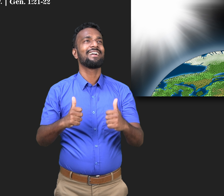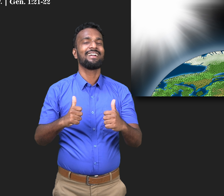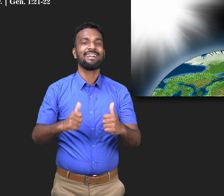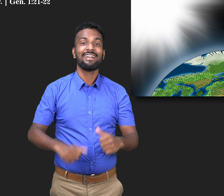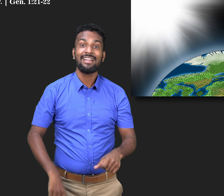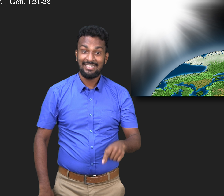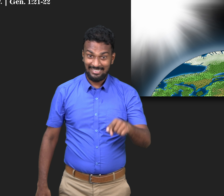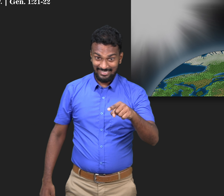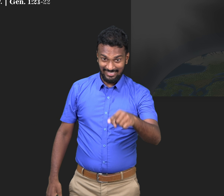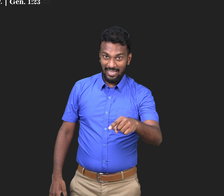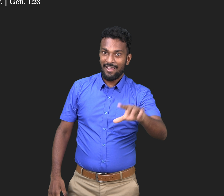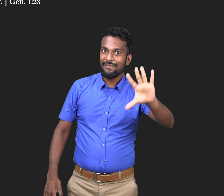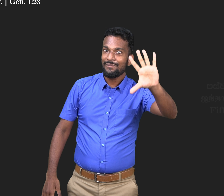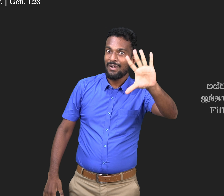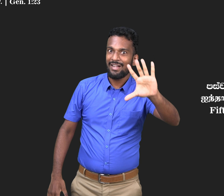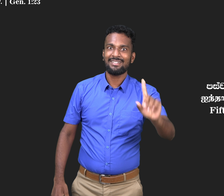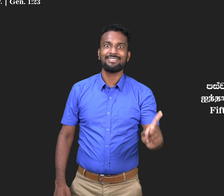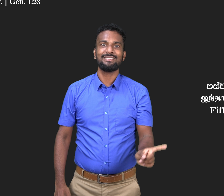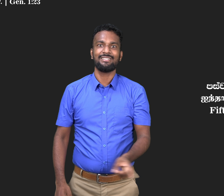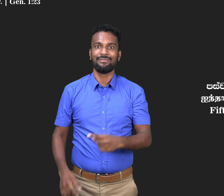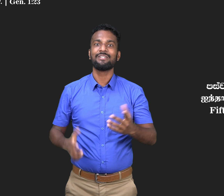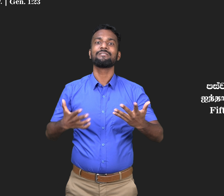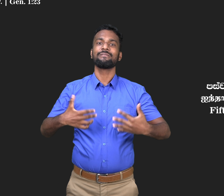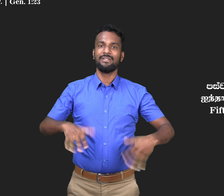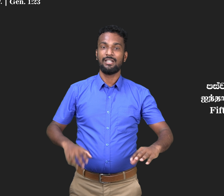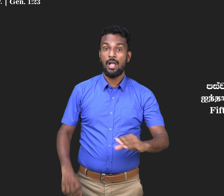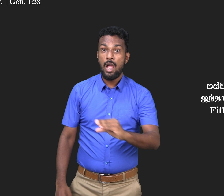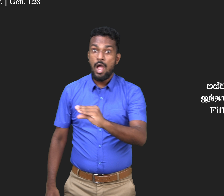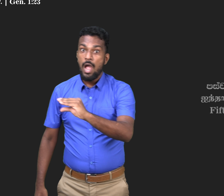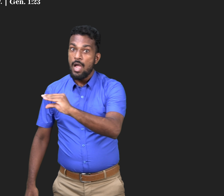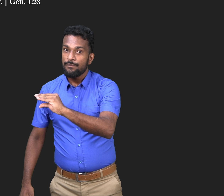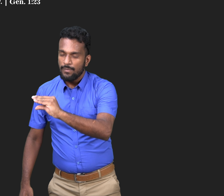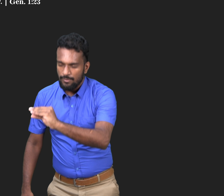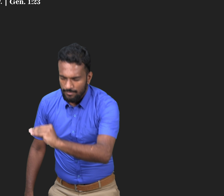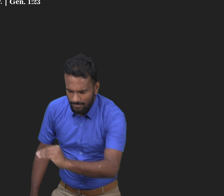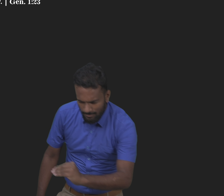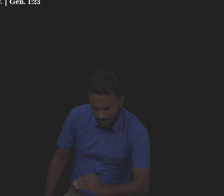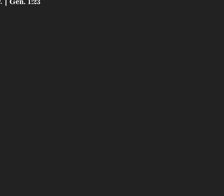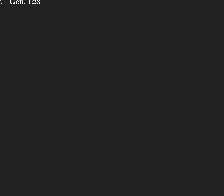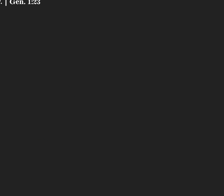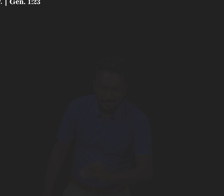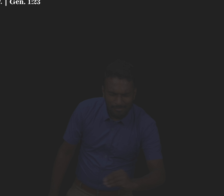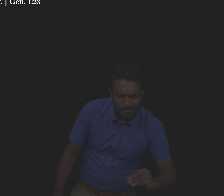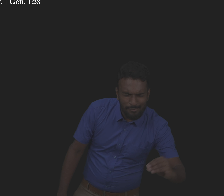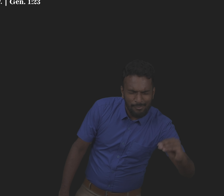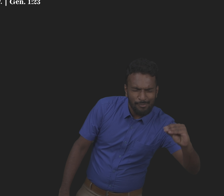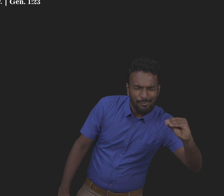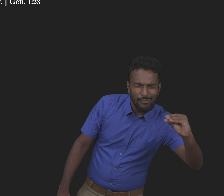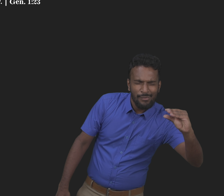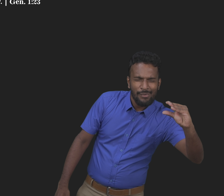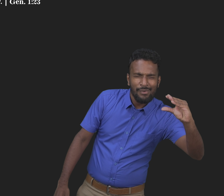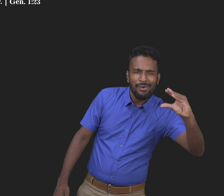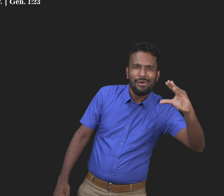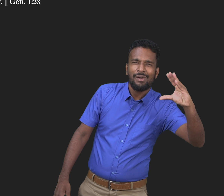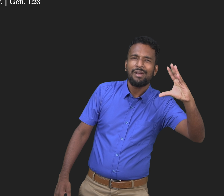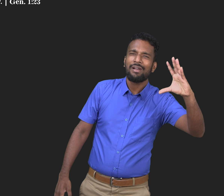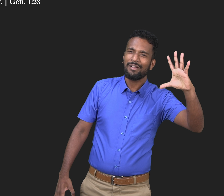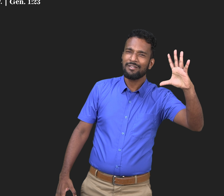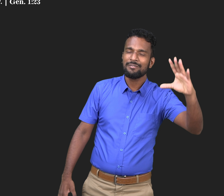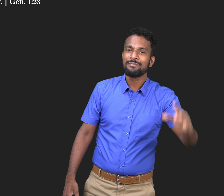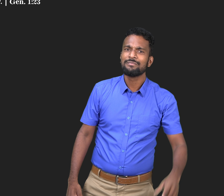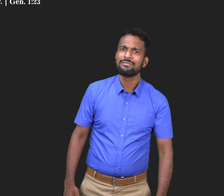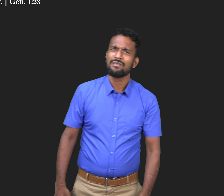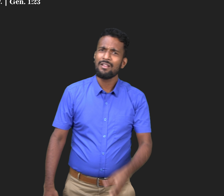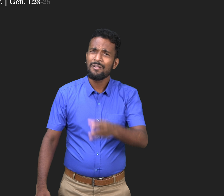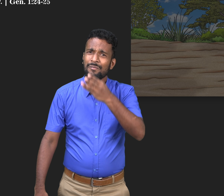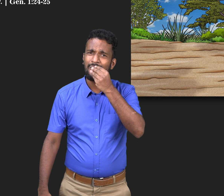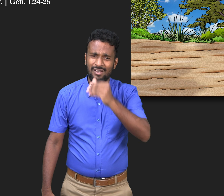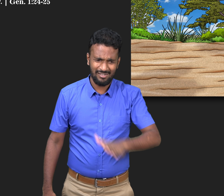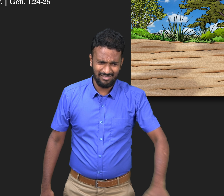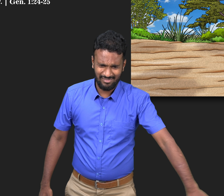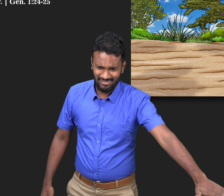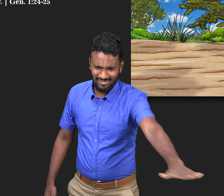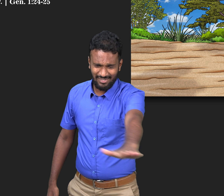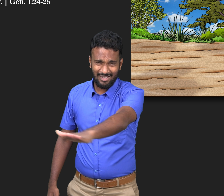And there was evening, and there was morning—the fifth day.